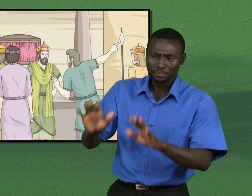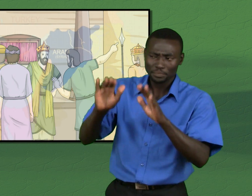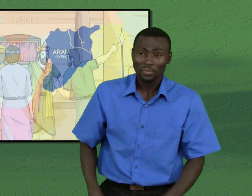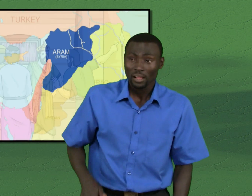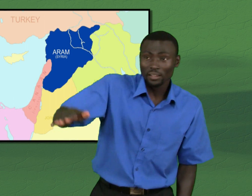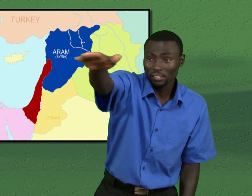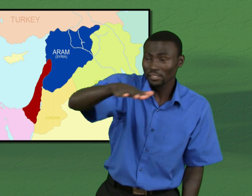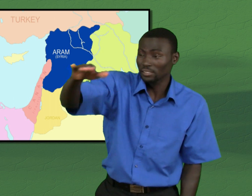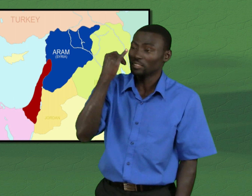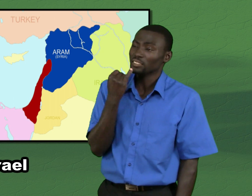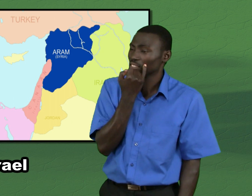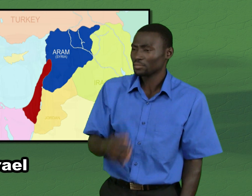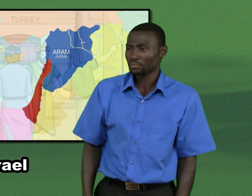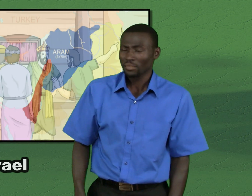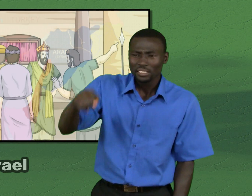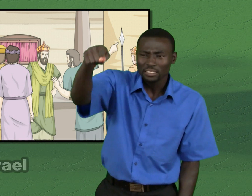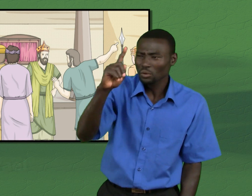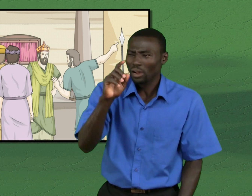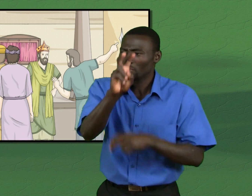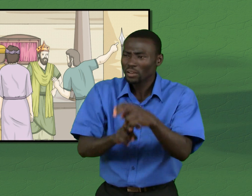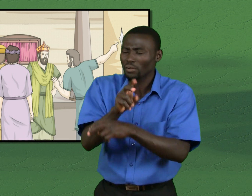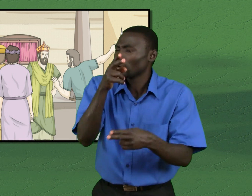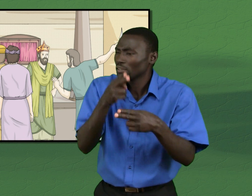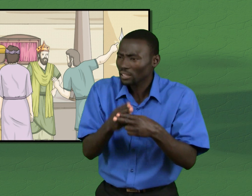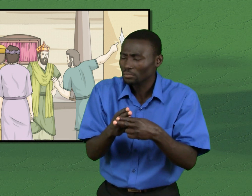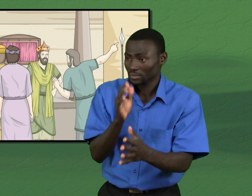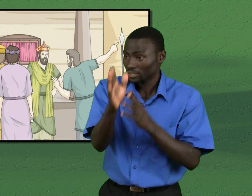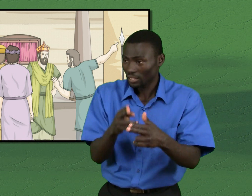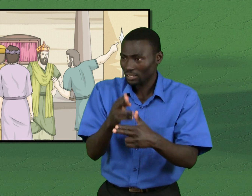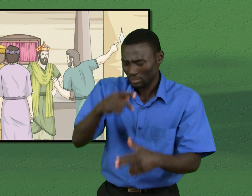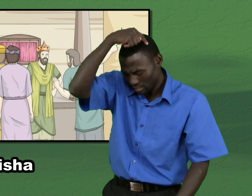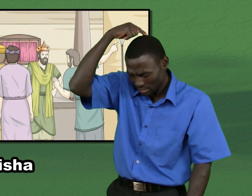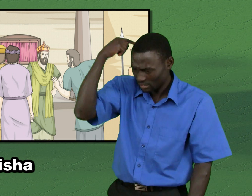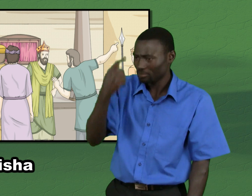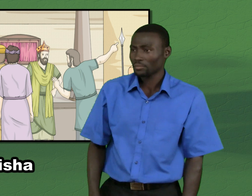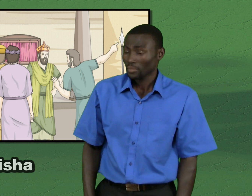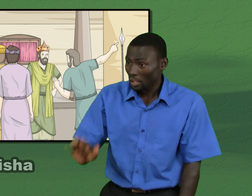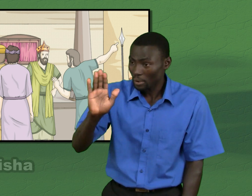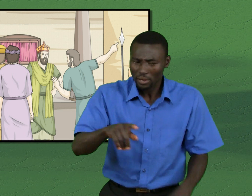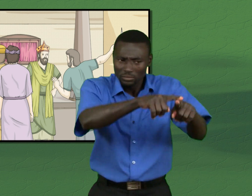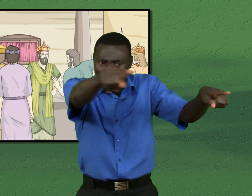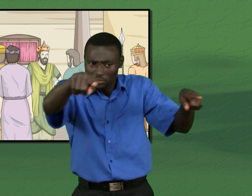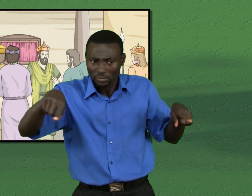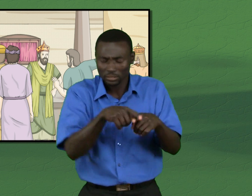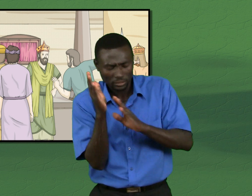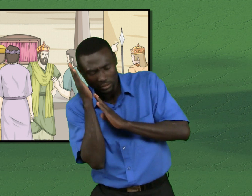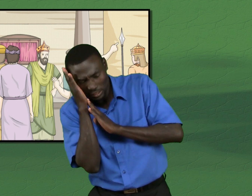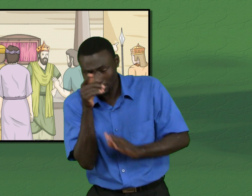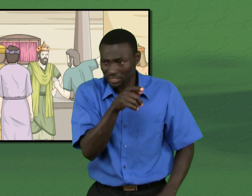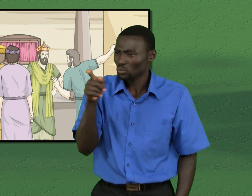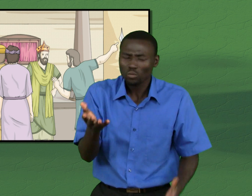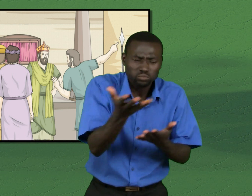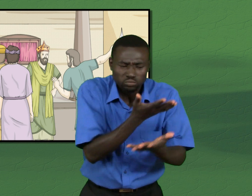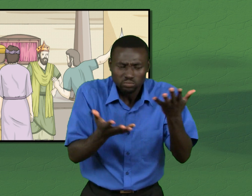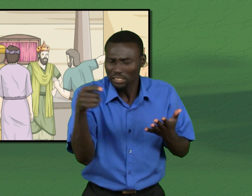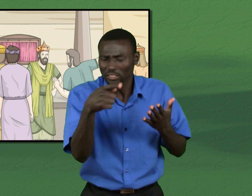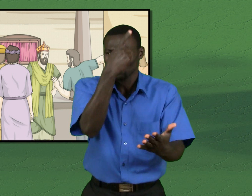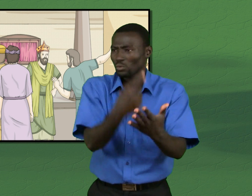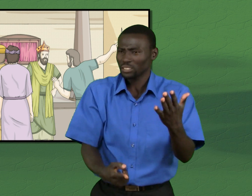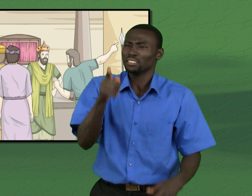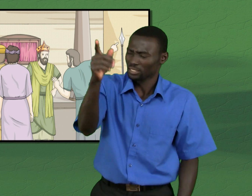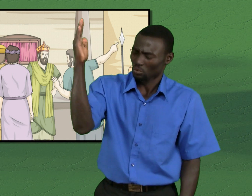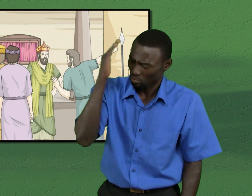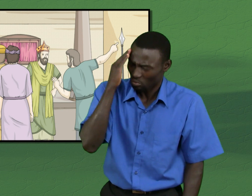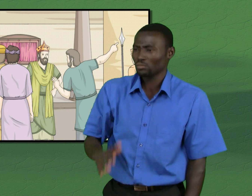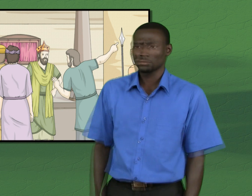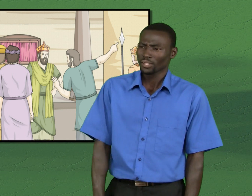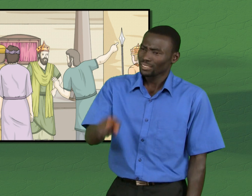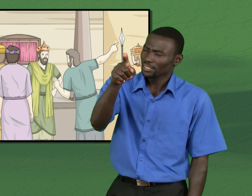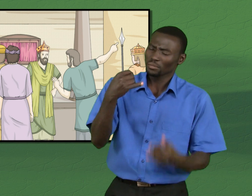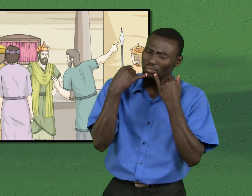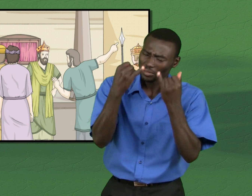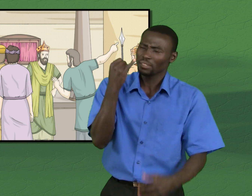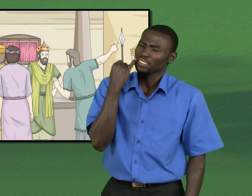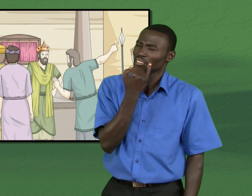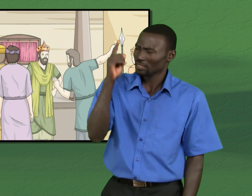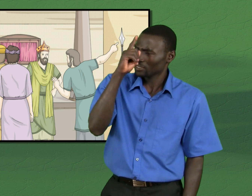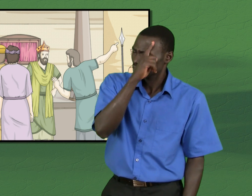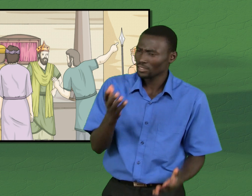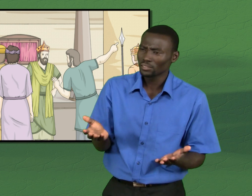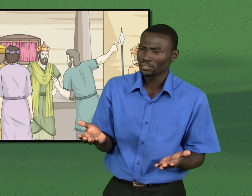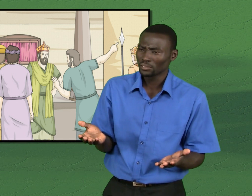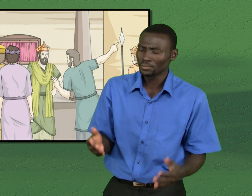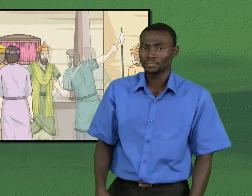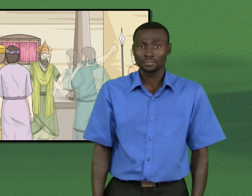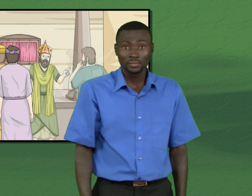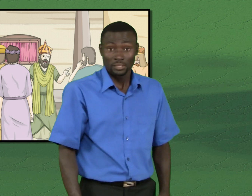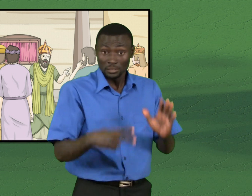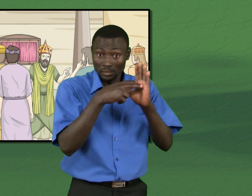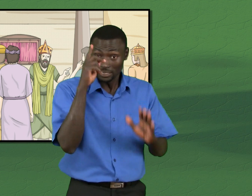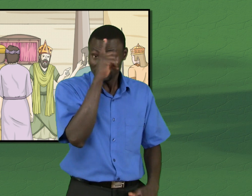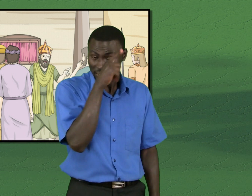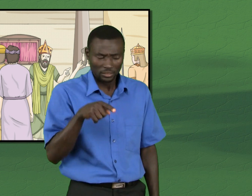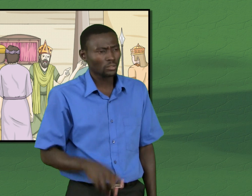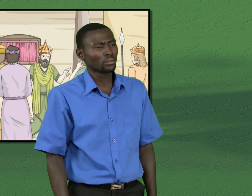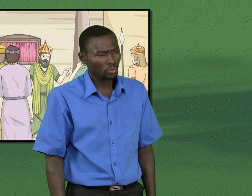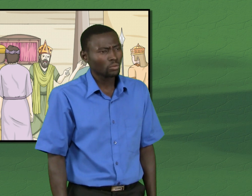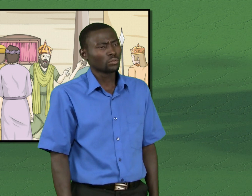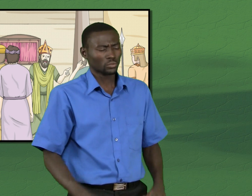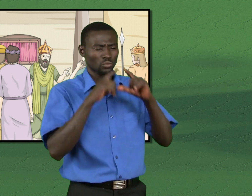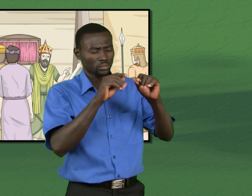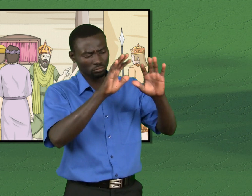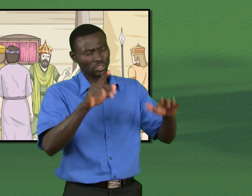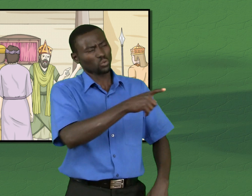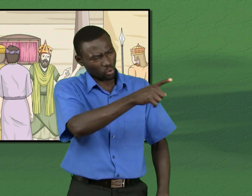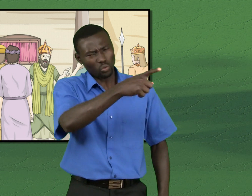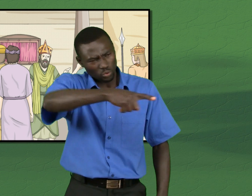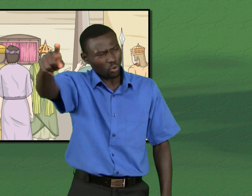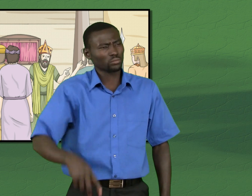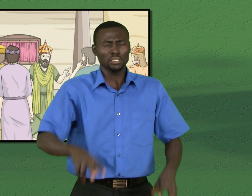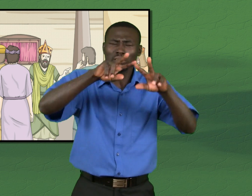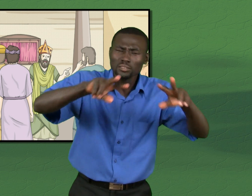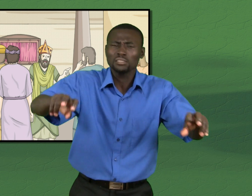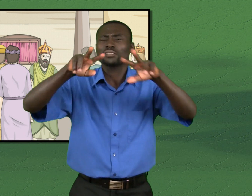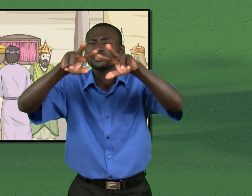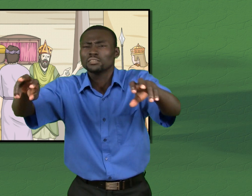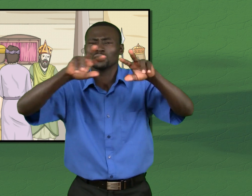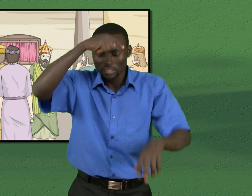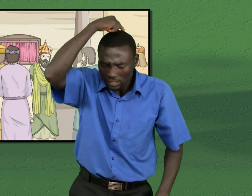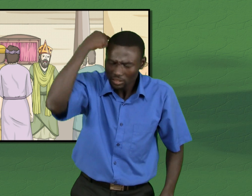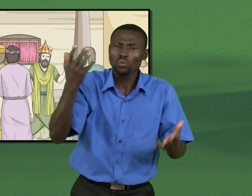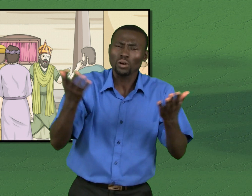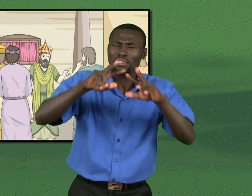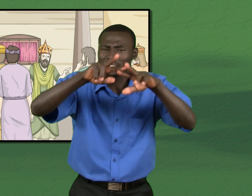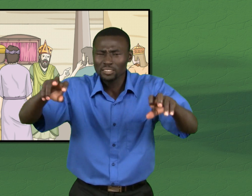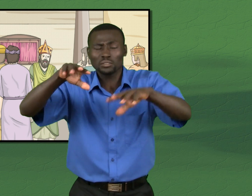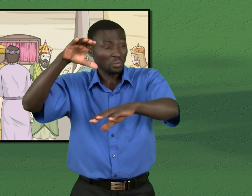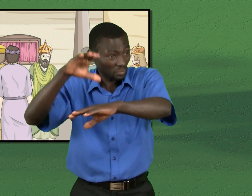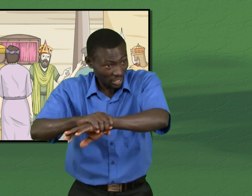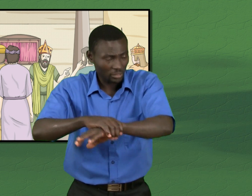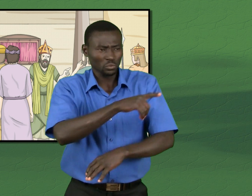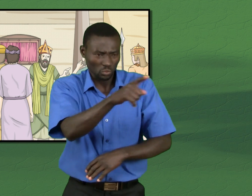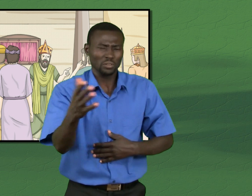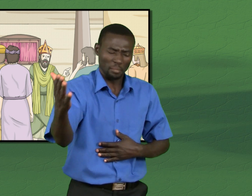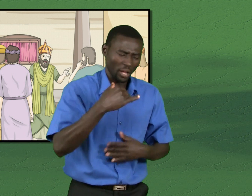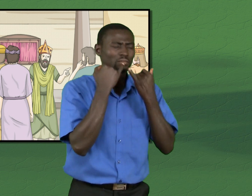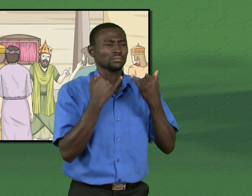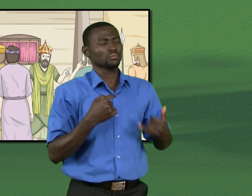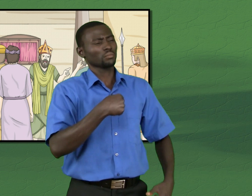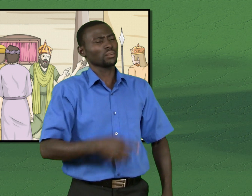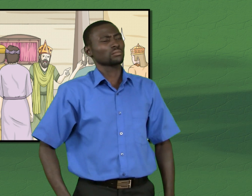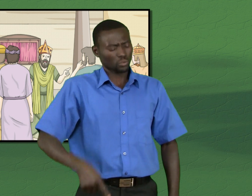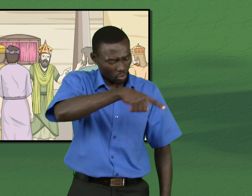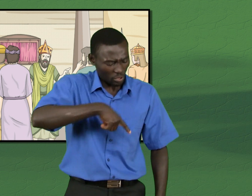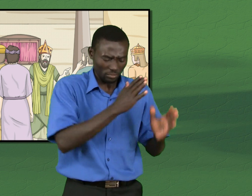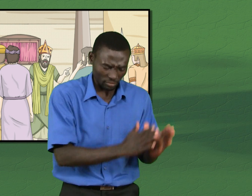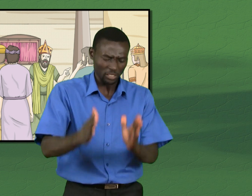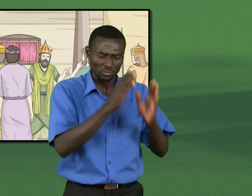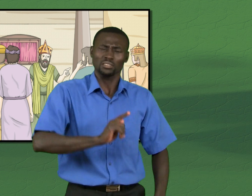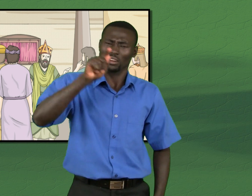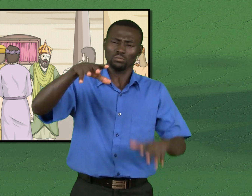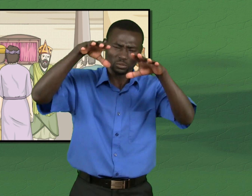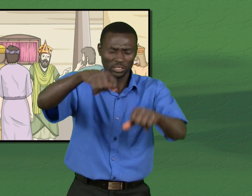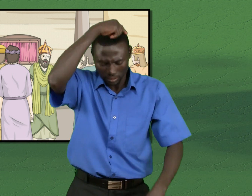For Elisha, the prophet in Israel, tells the king of Israel the very words you speak in your bedroom.”